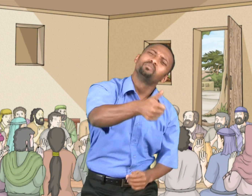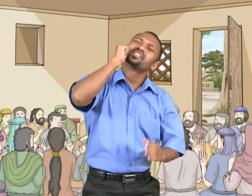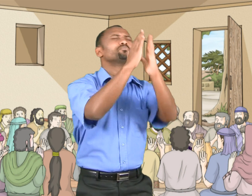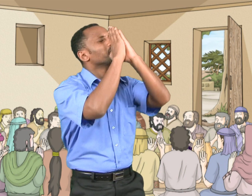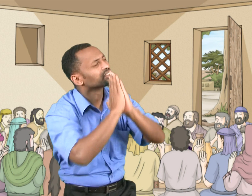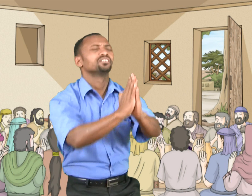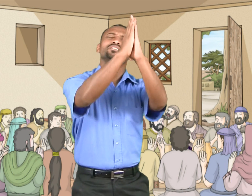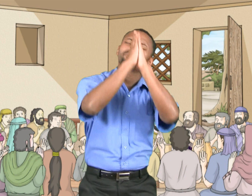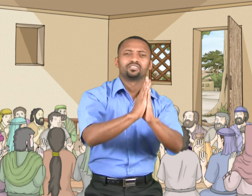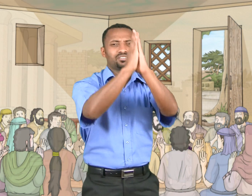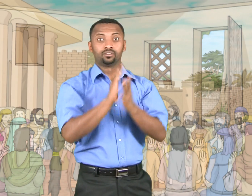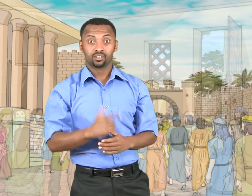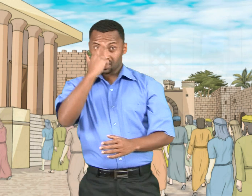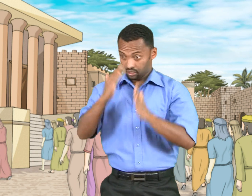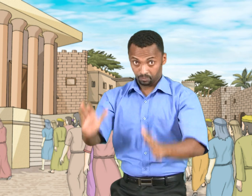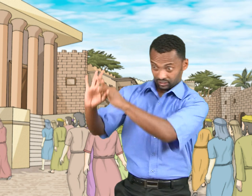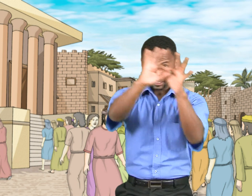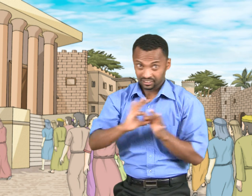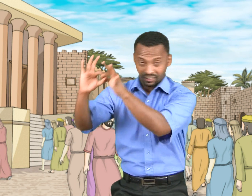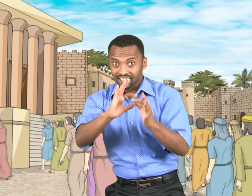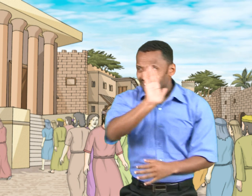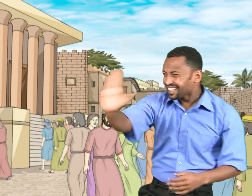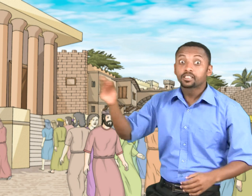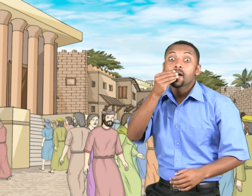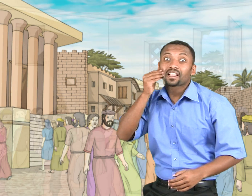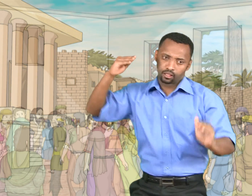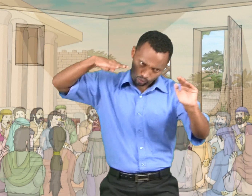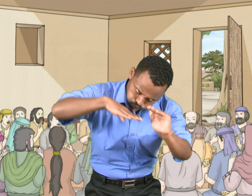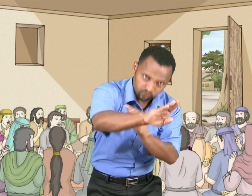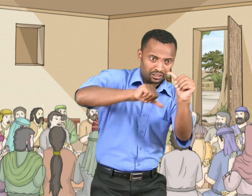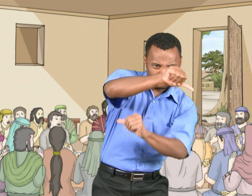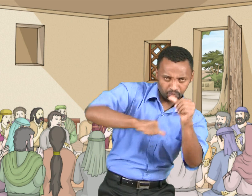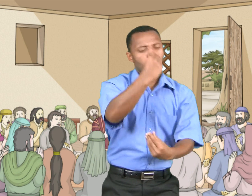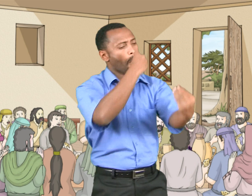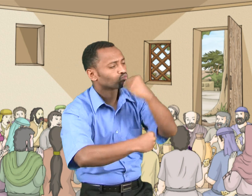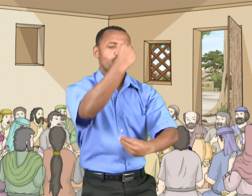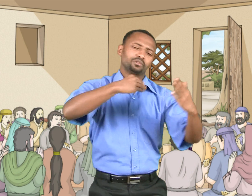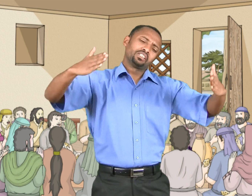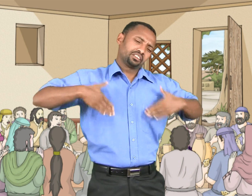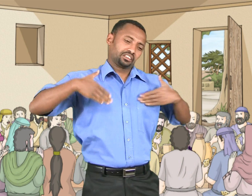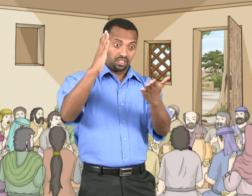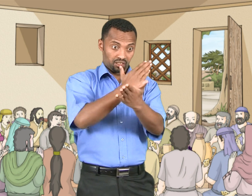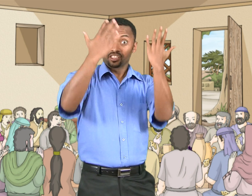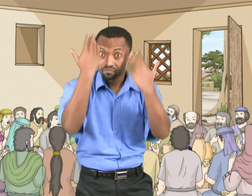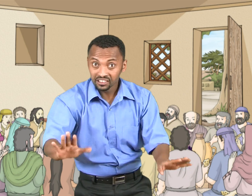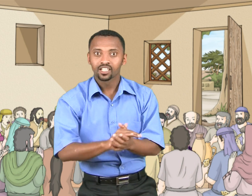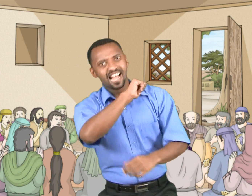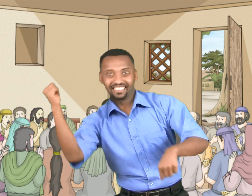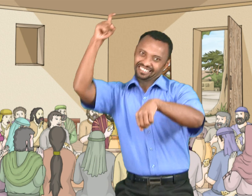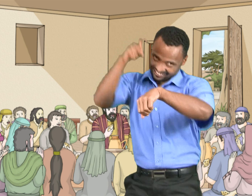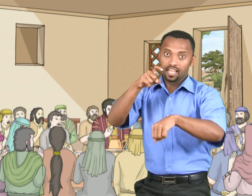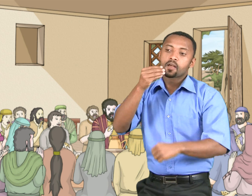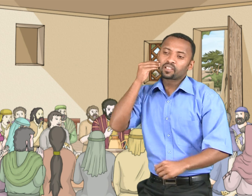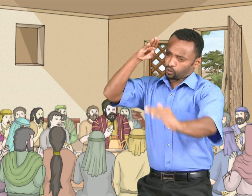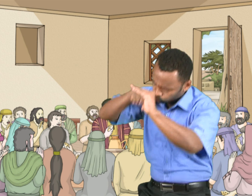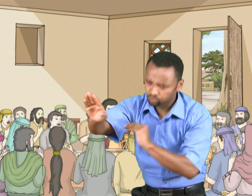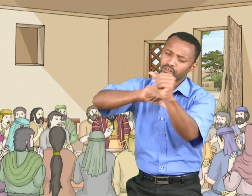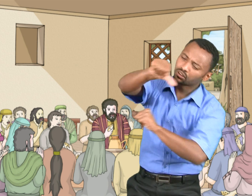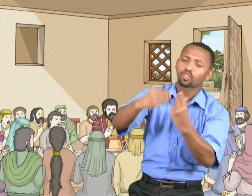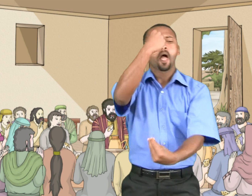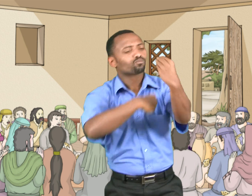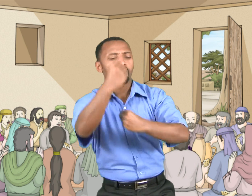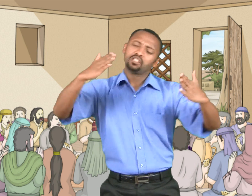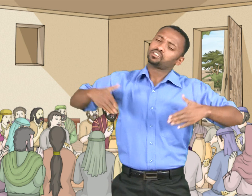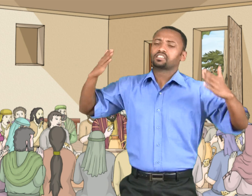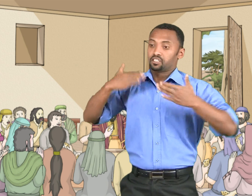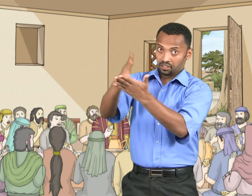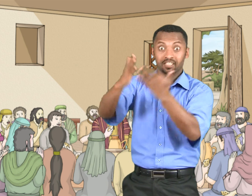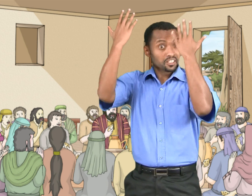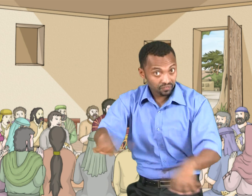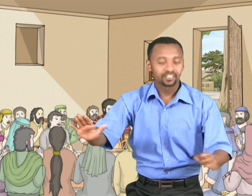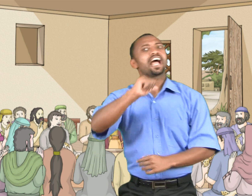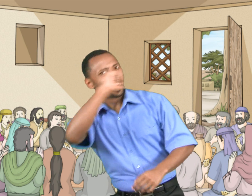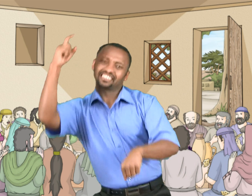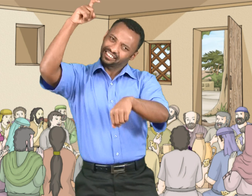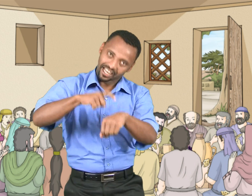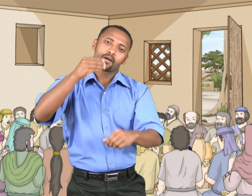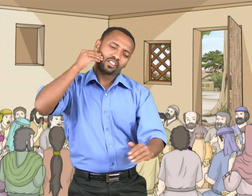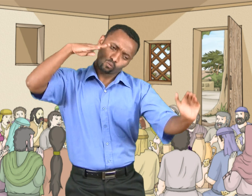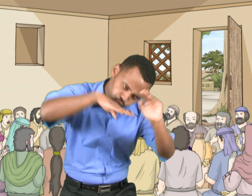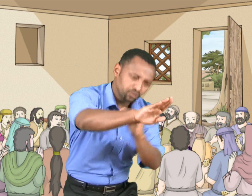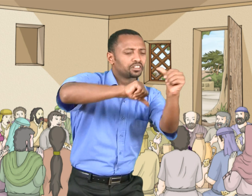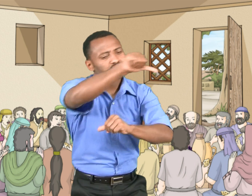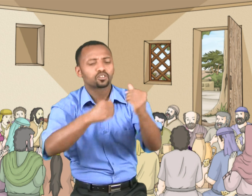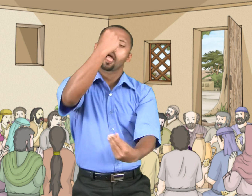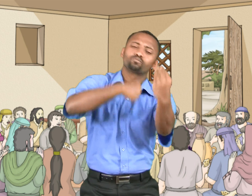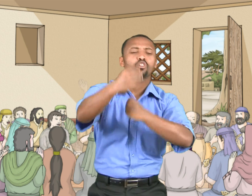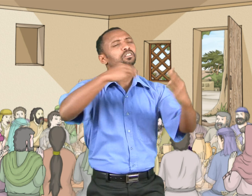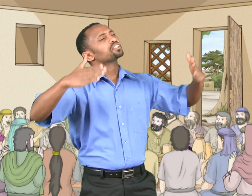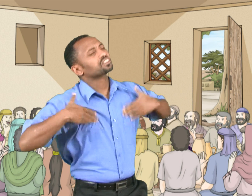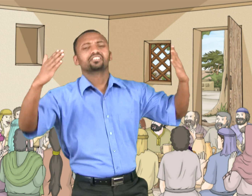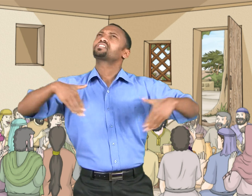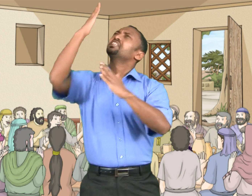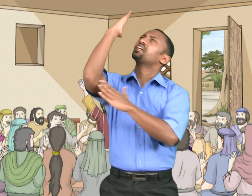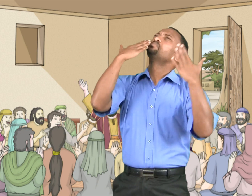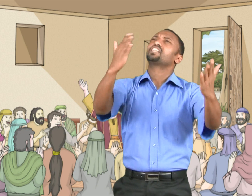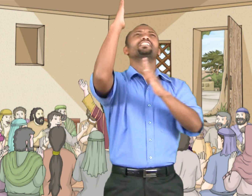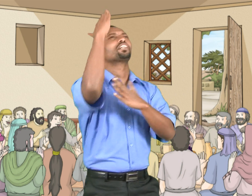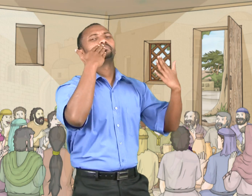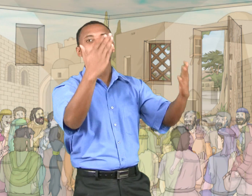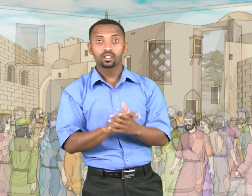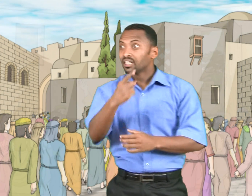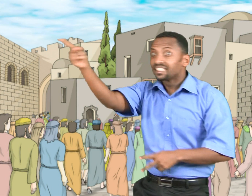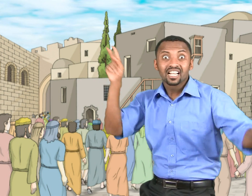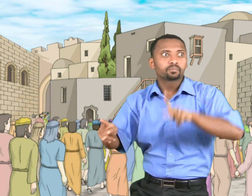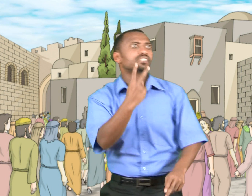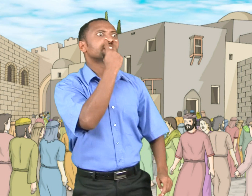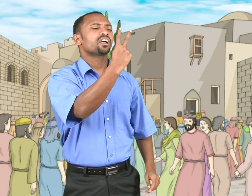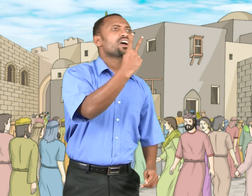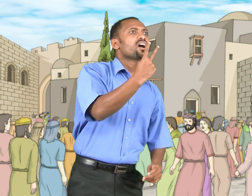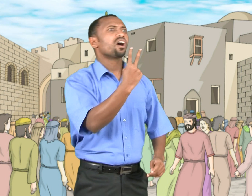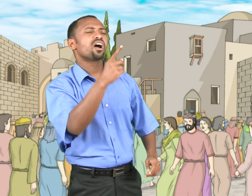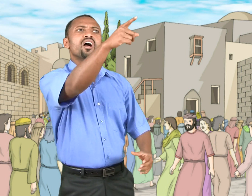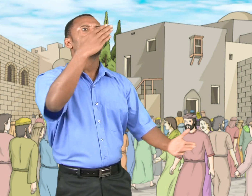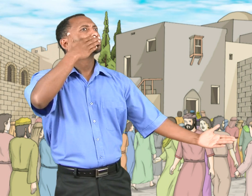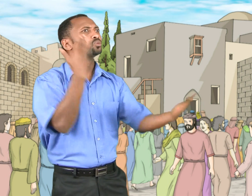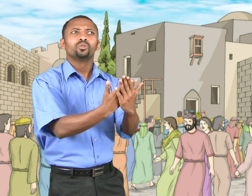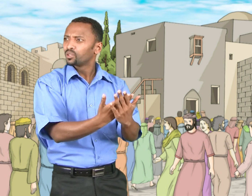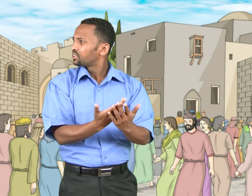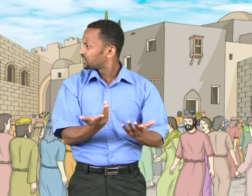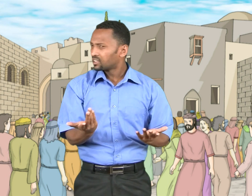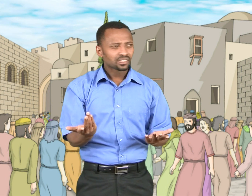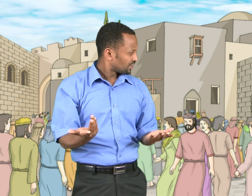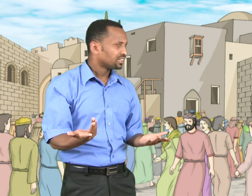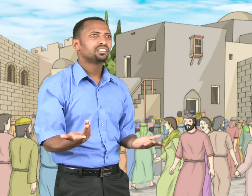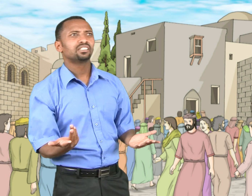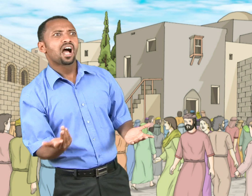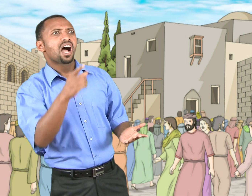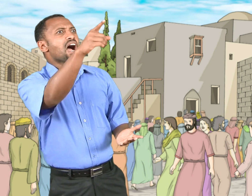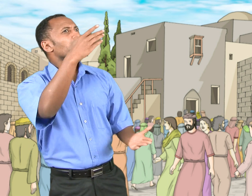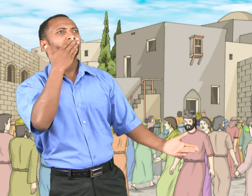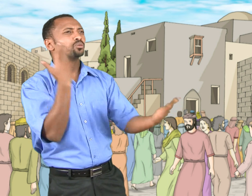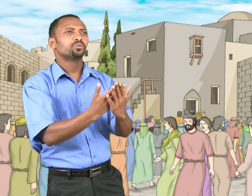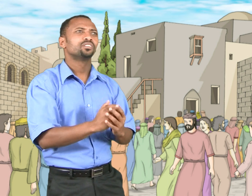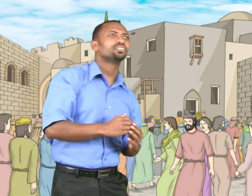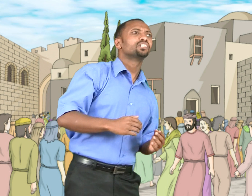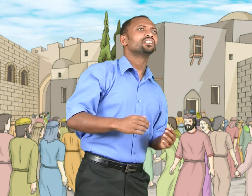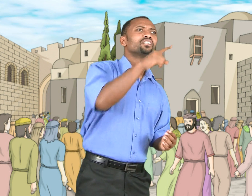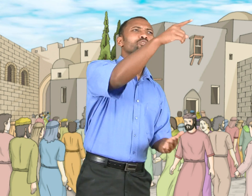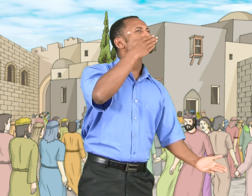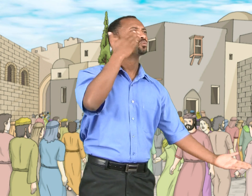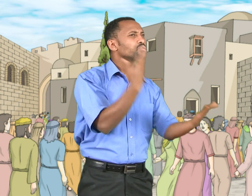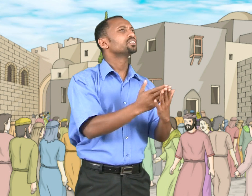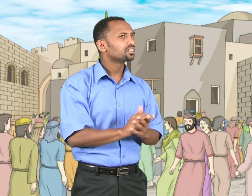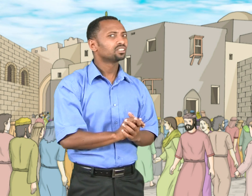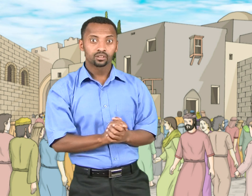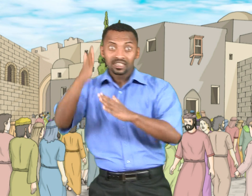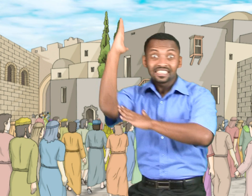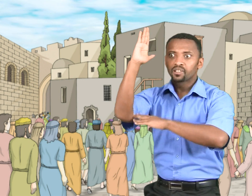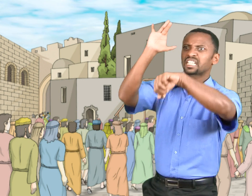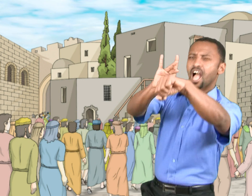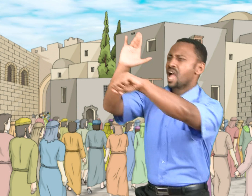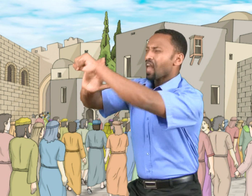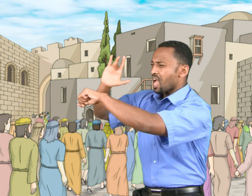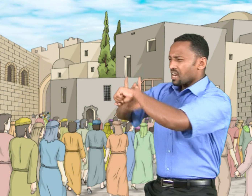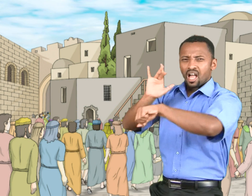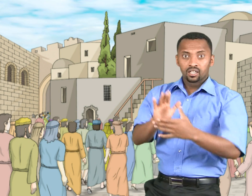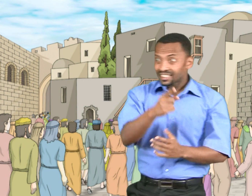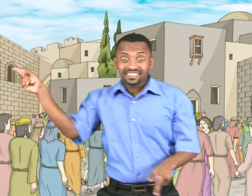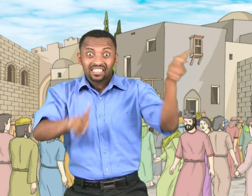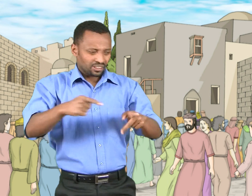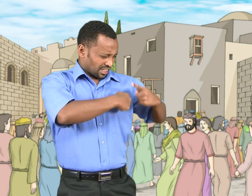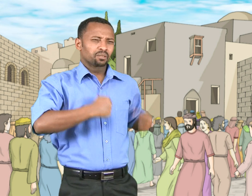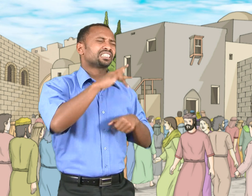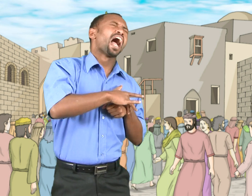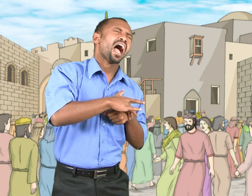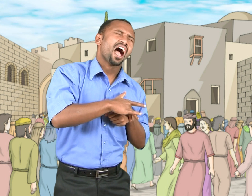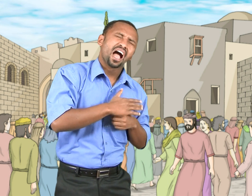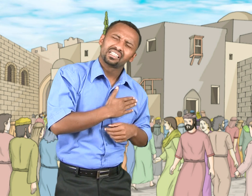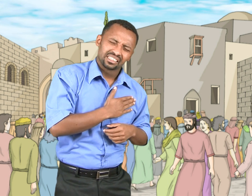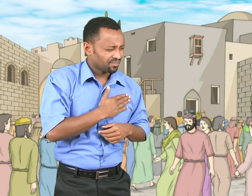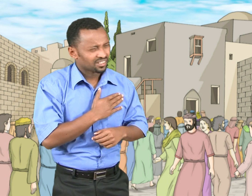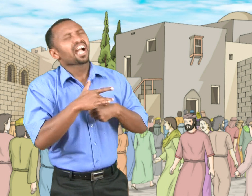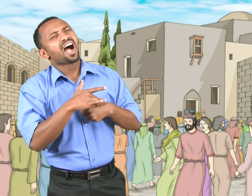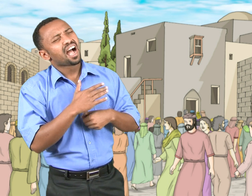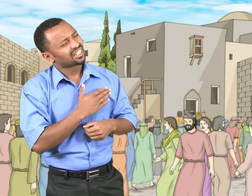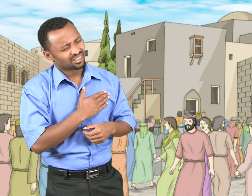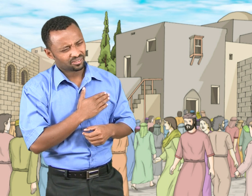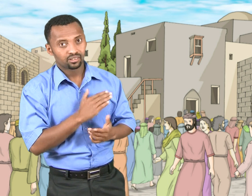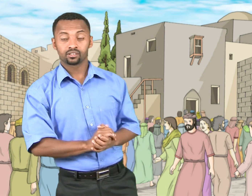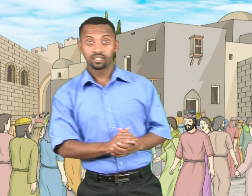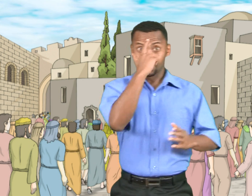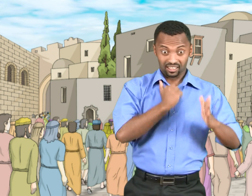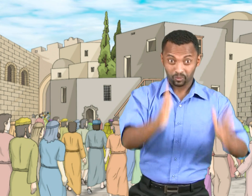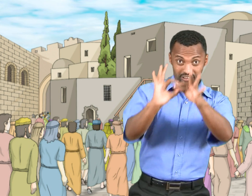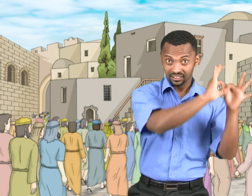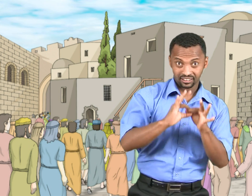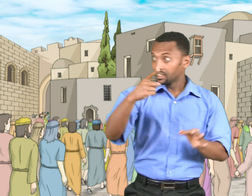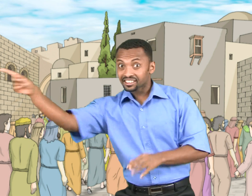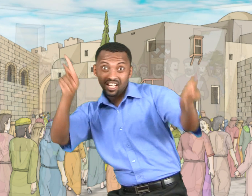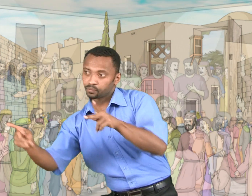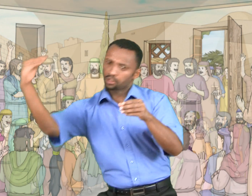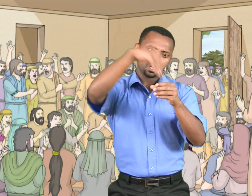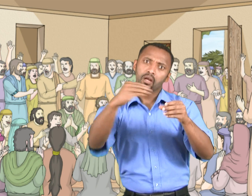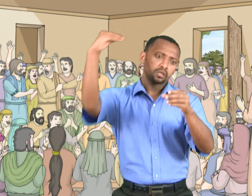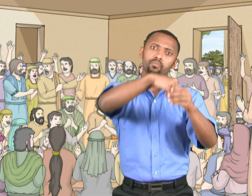With one accord they continued to meet daily in the temple courts and to break bread from house to house, sharing their meals with gladness and sincerity of heart, praising God and enjoying the favor of all the people.